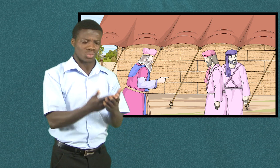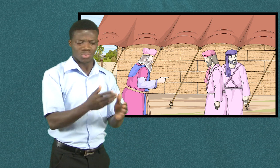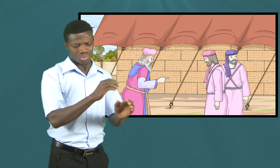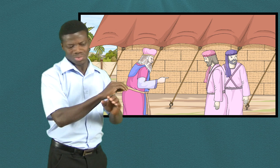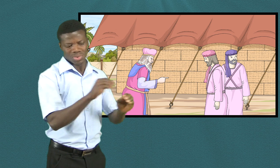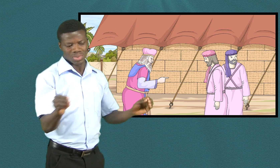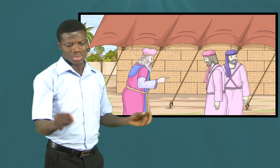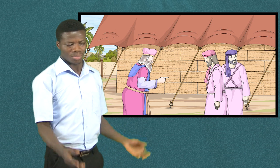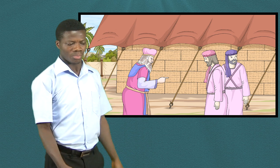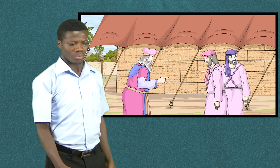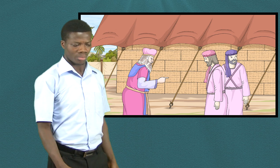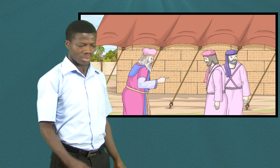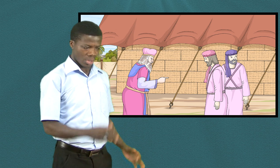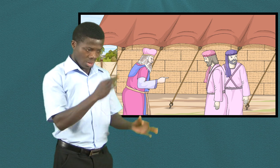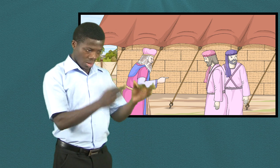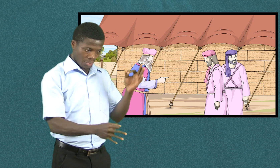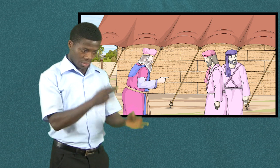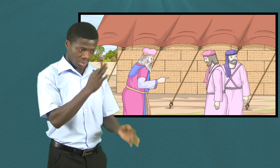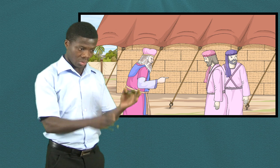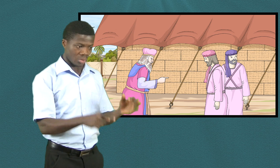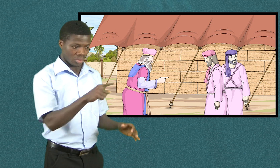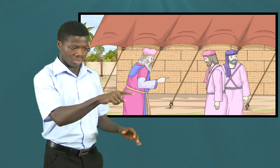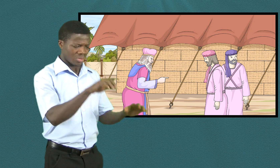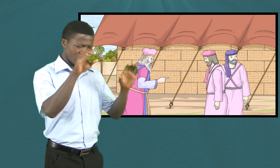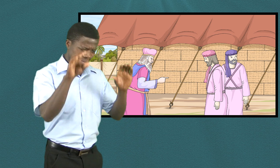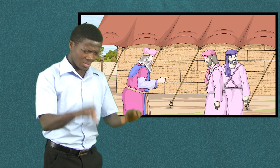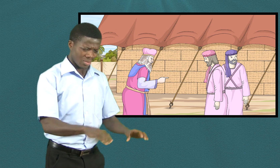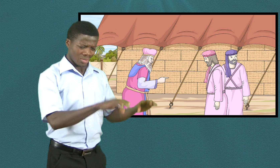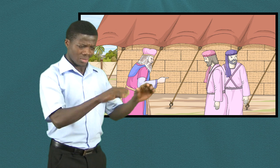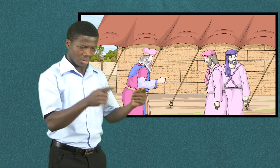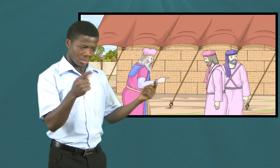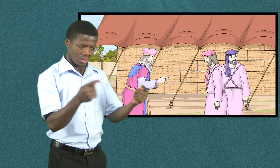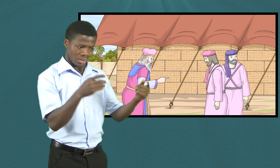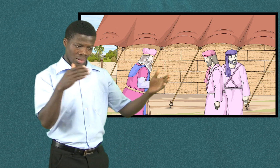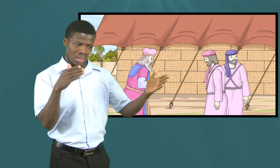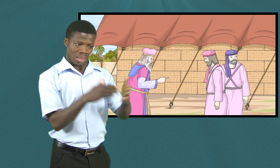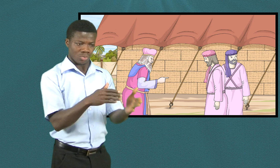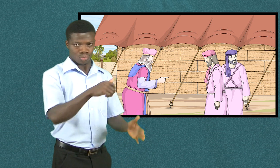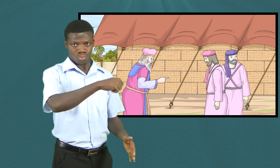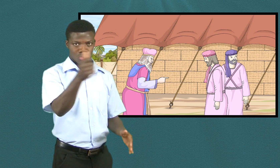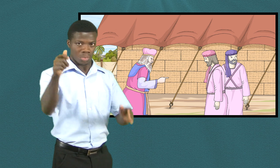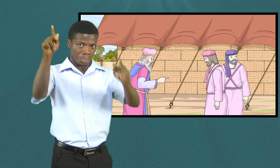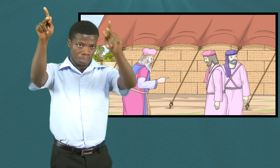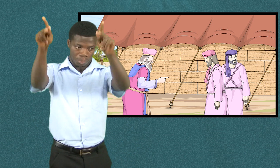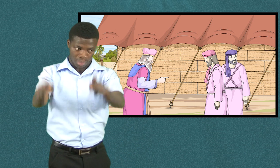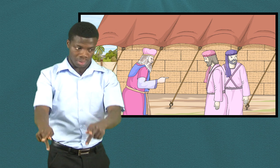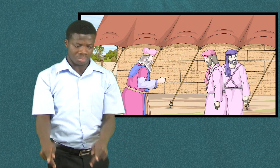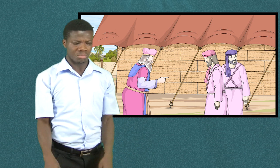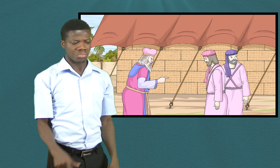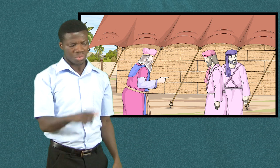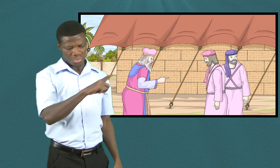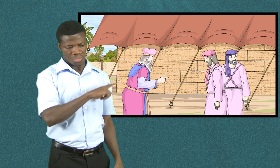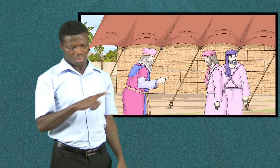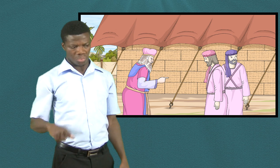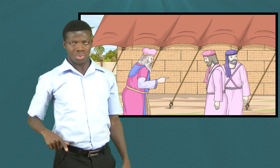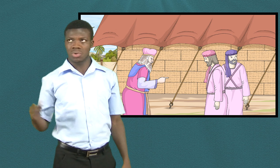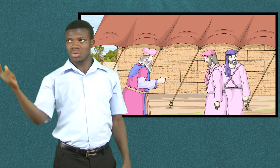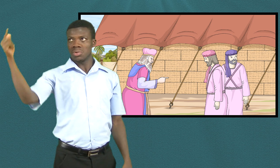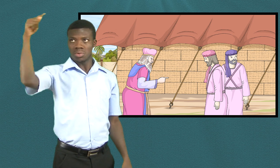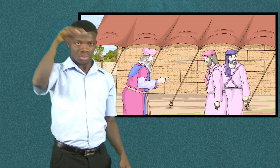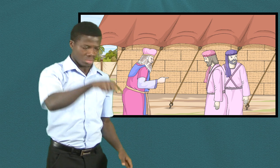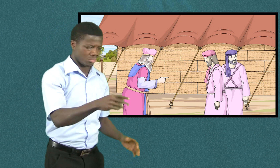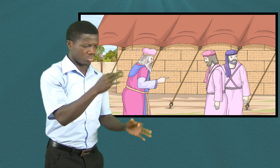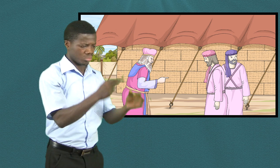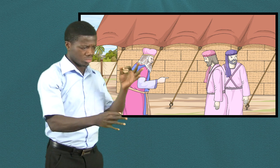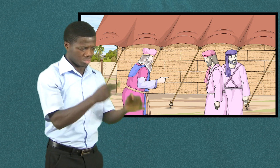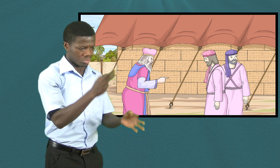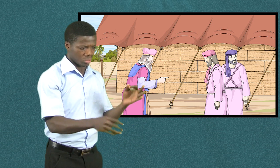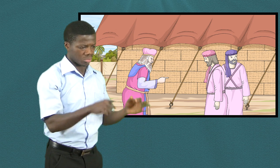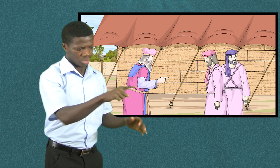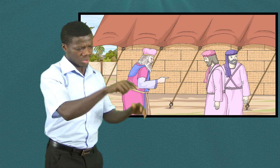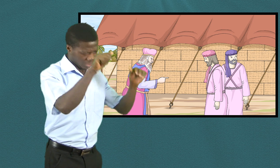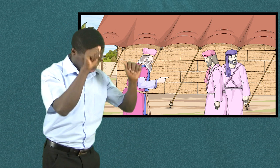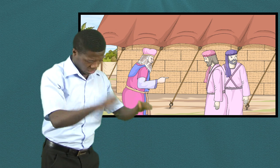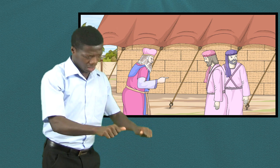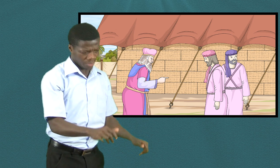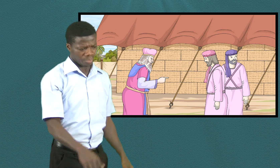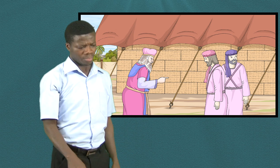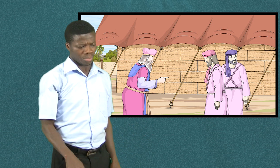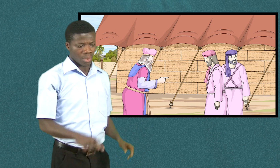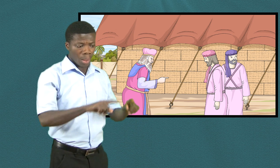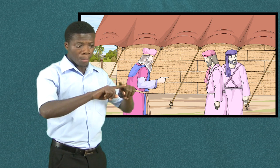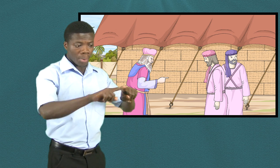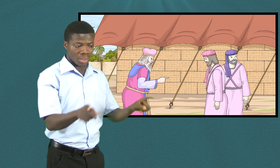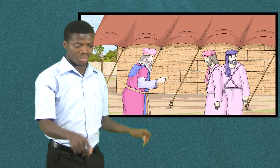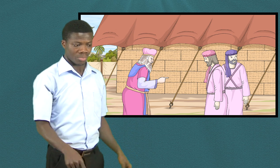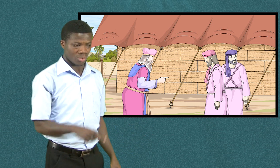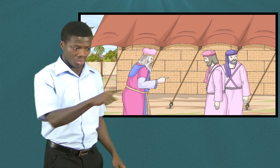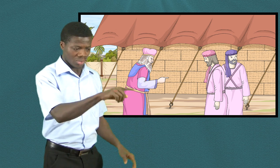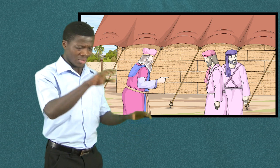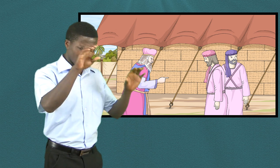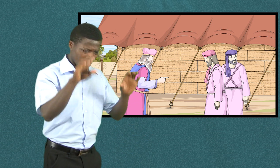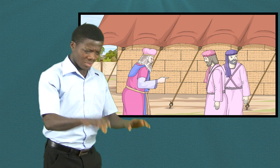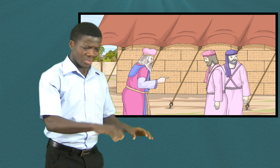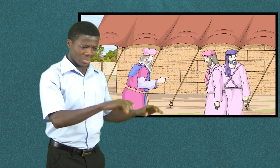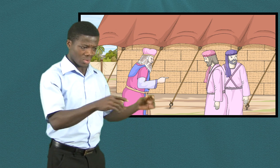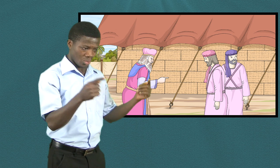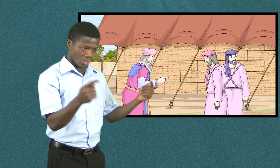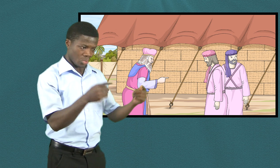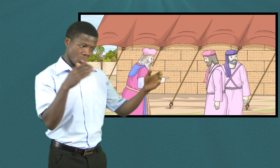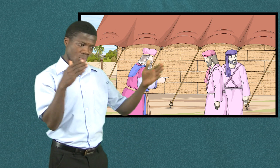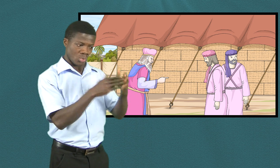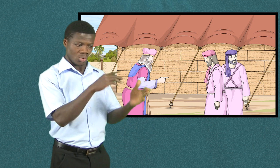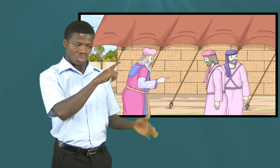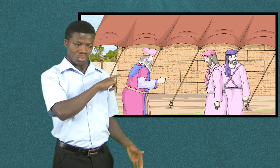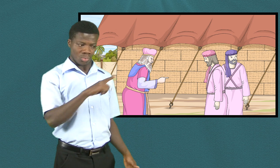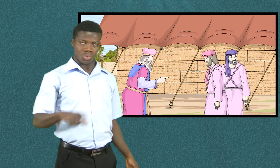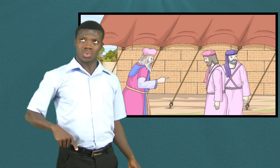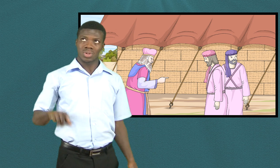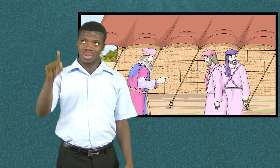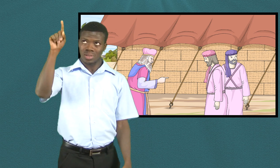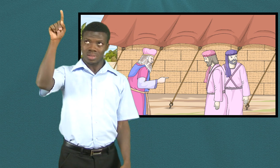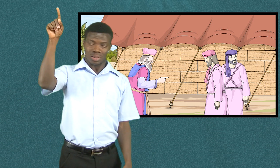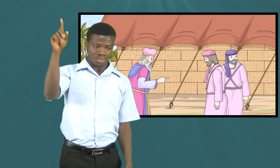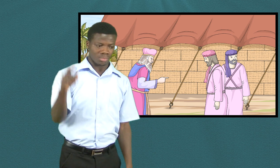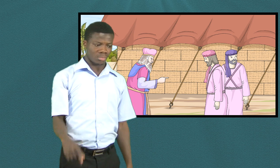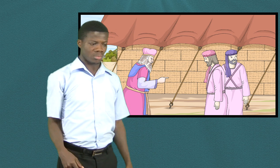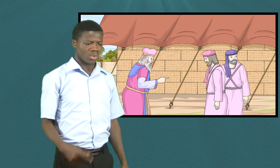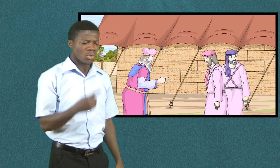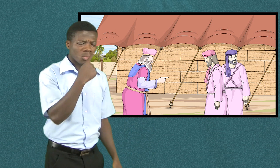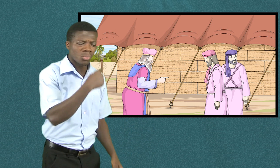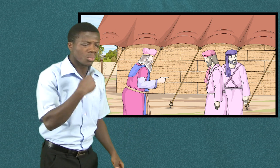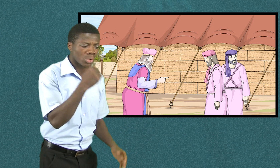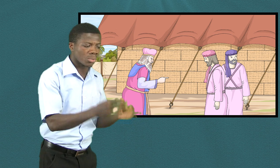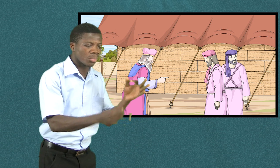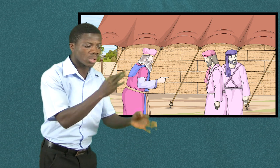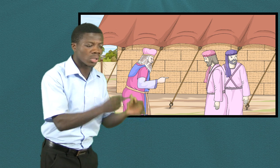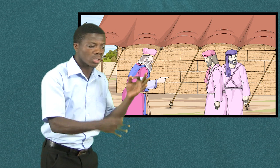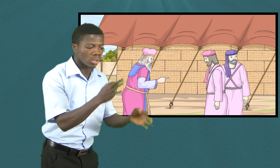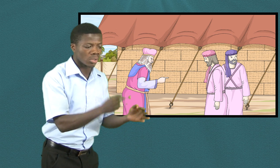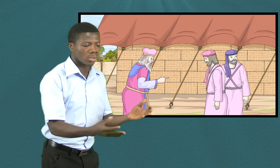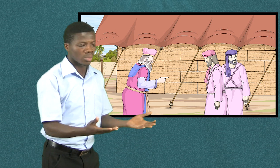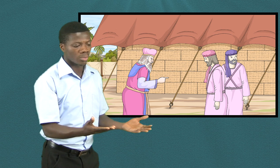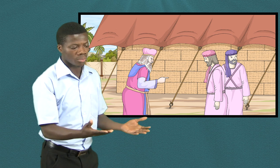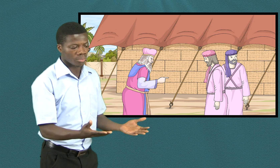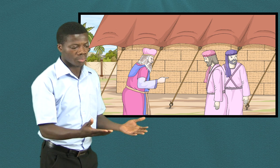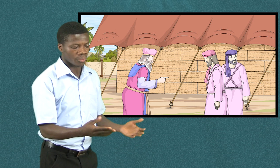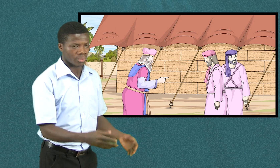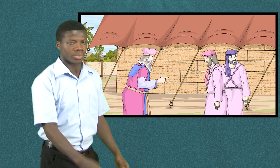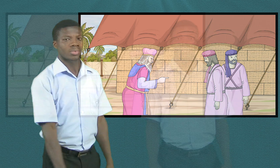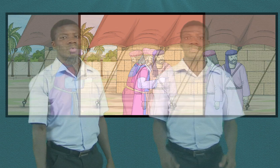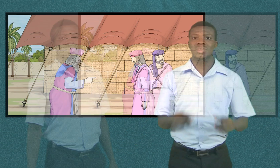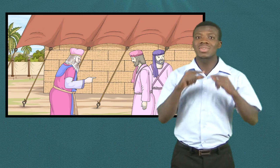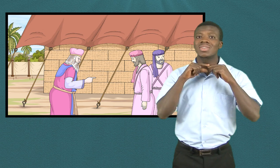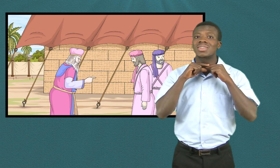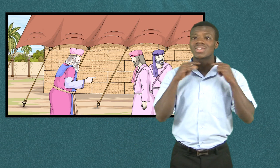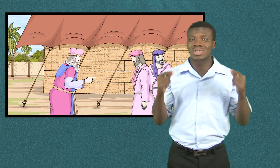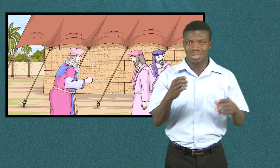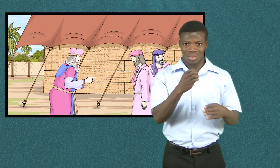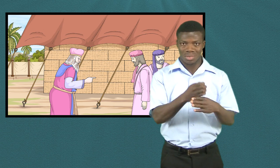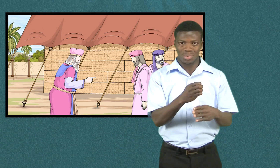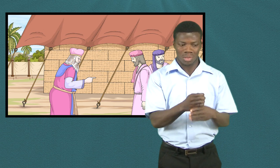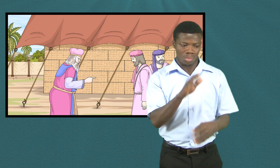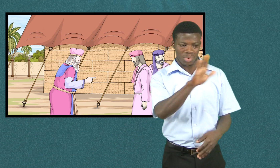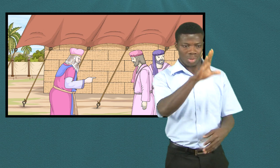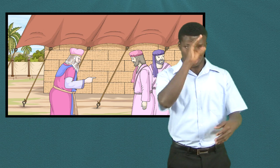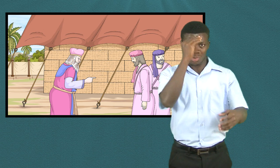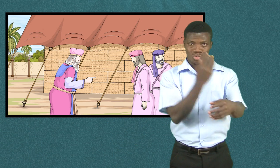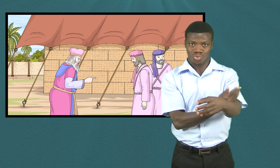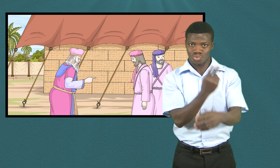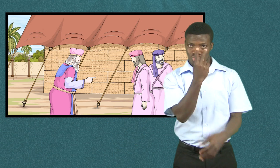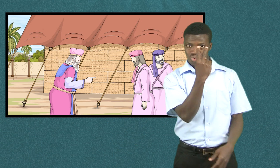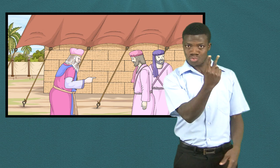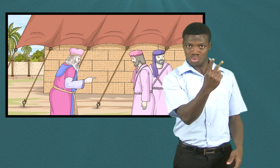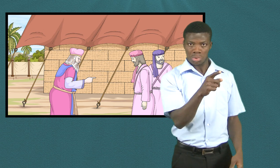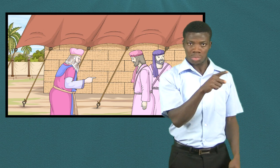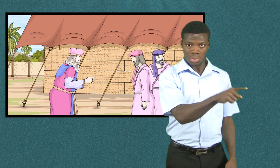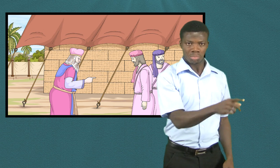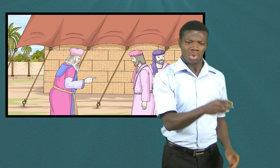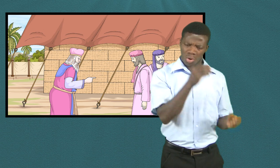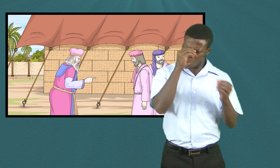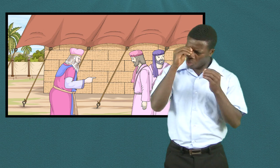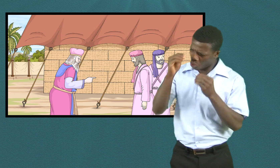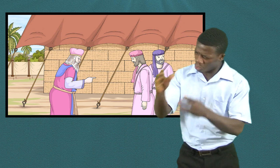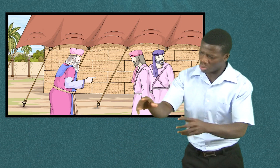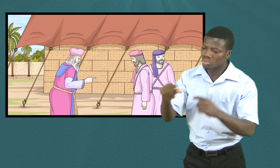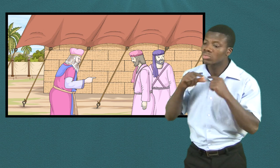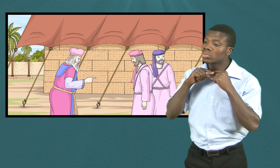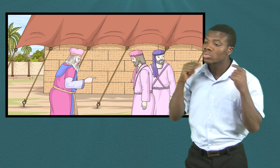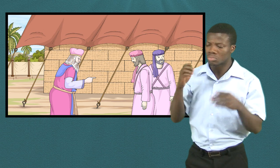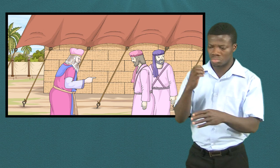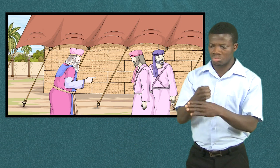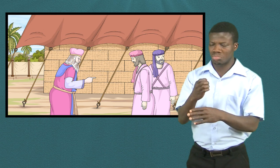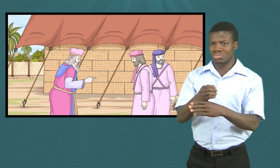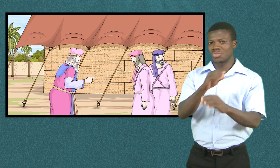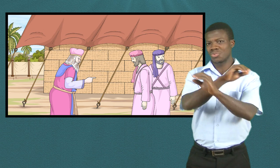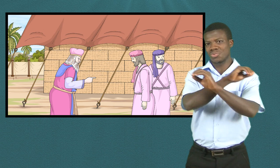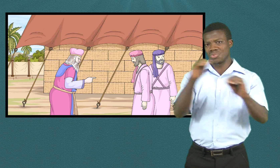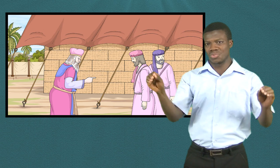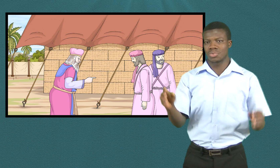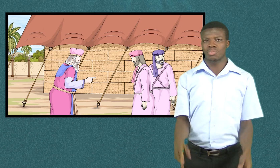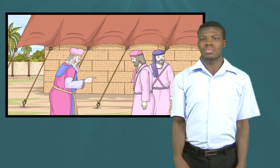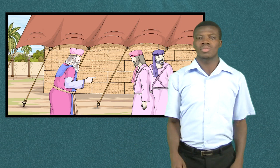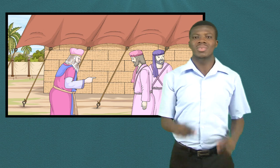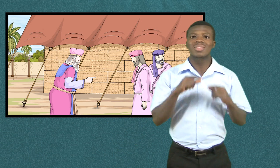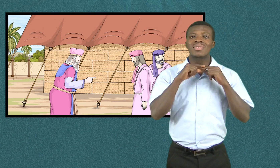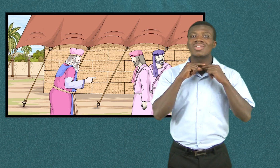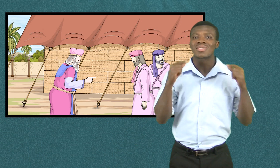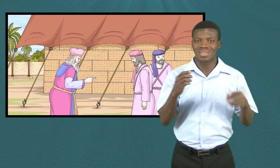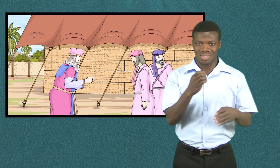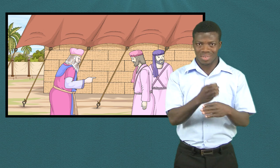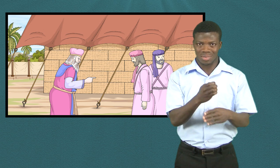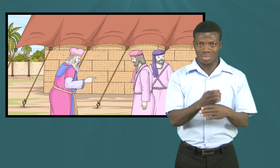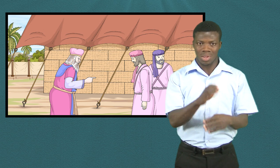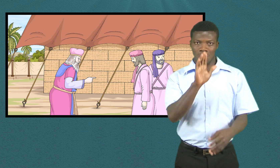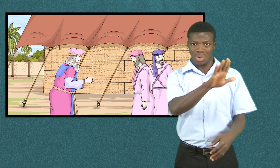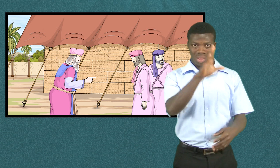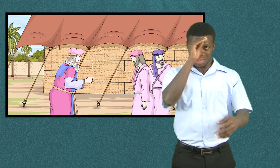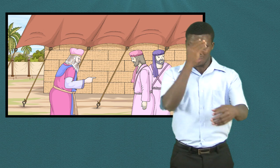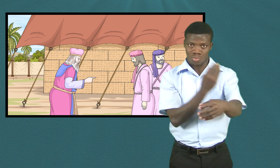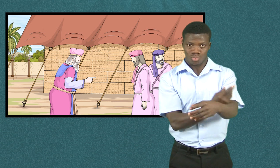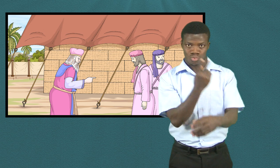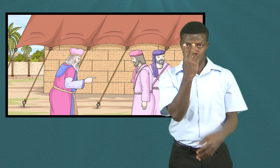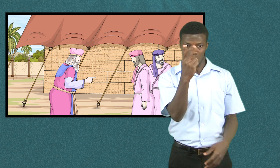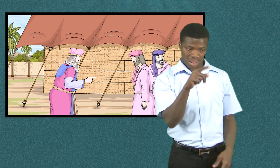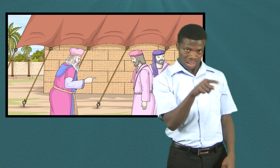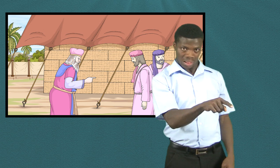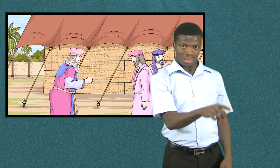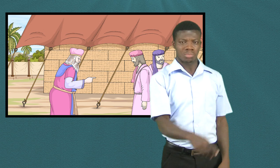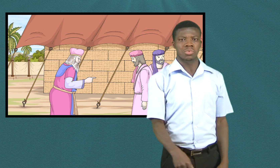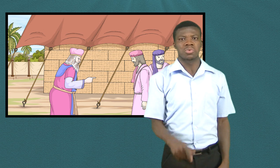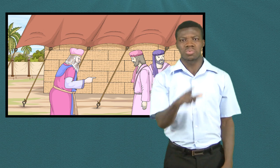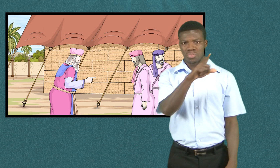If a man sins against another man, God can intercede for him; but if a man sins against the LORD, who can intercede for him?”